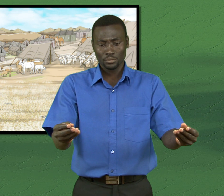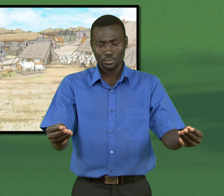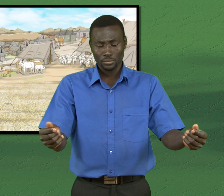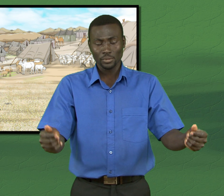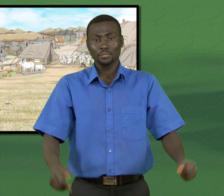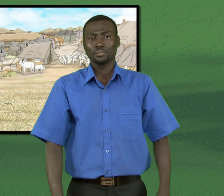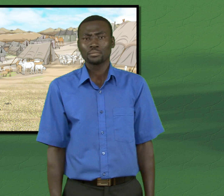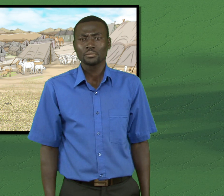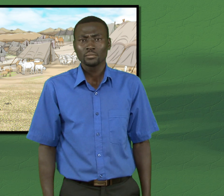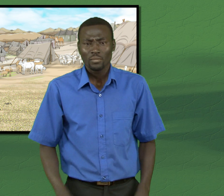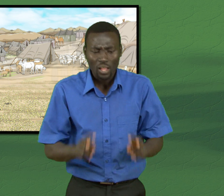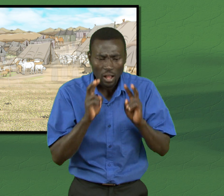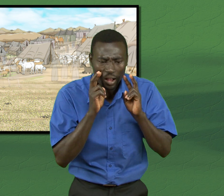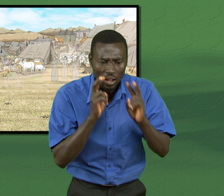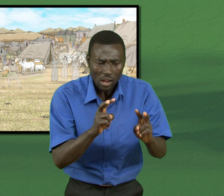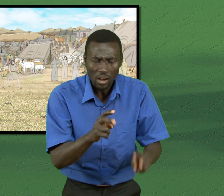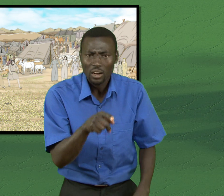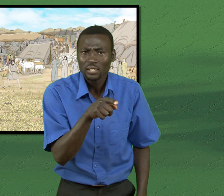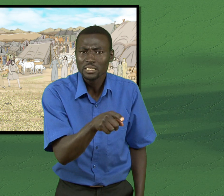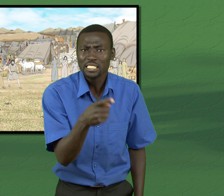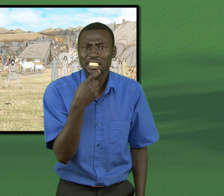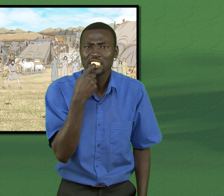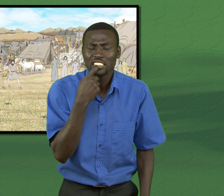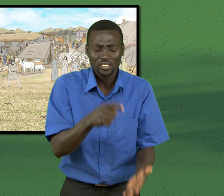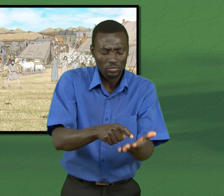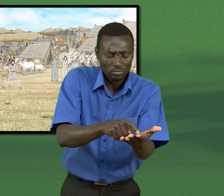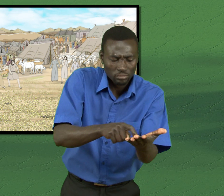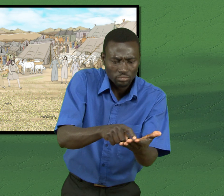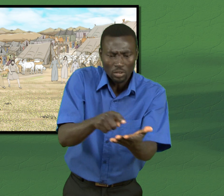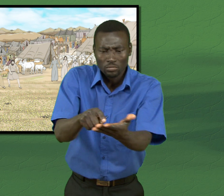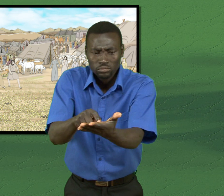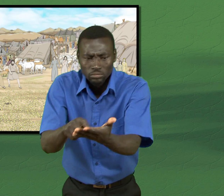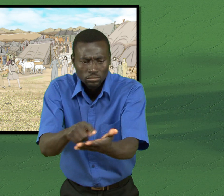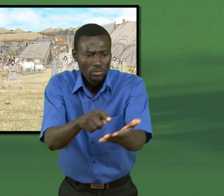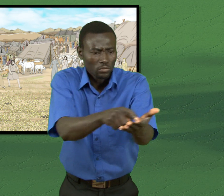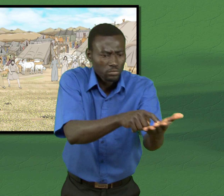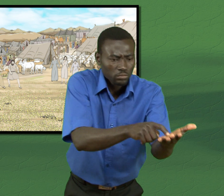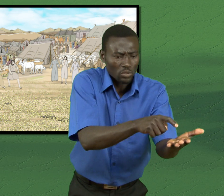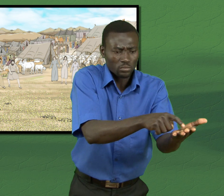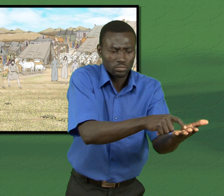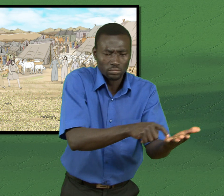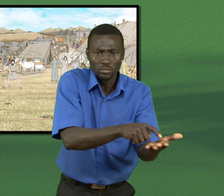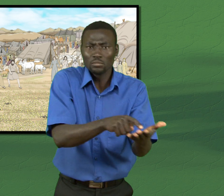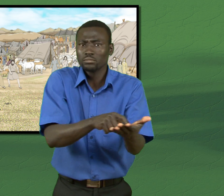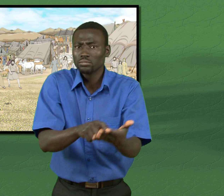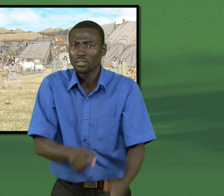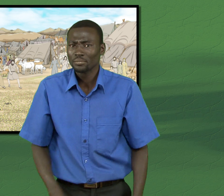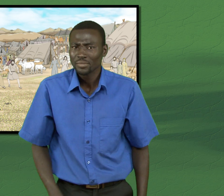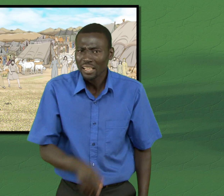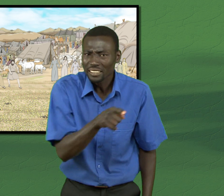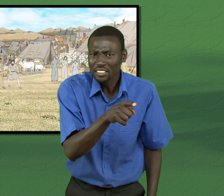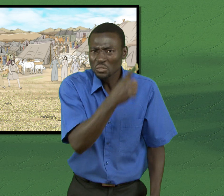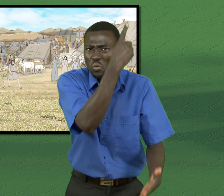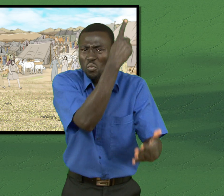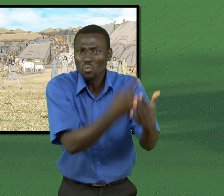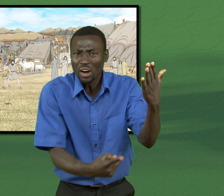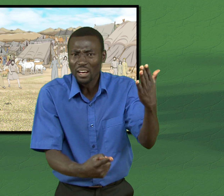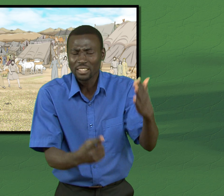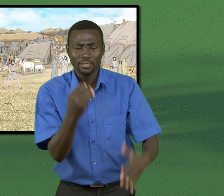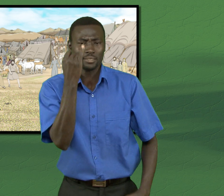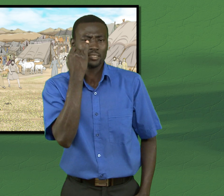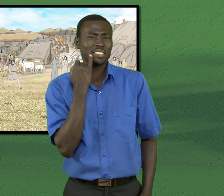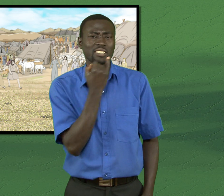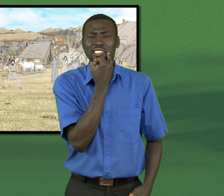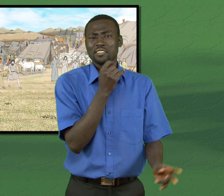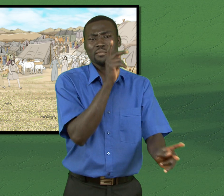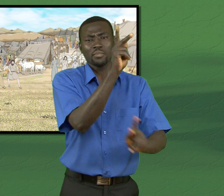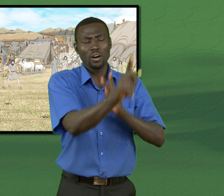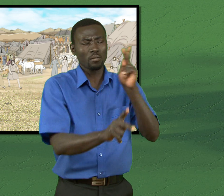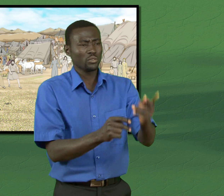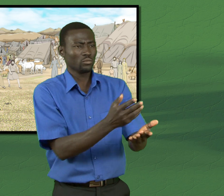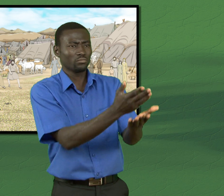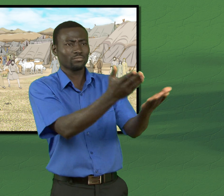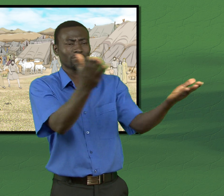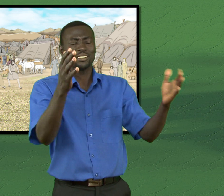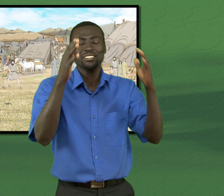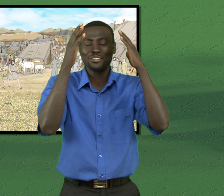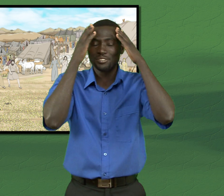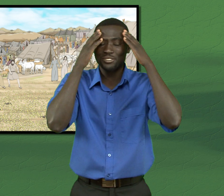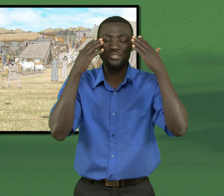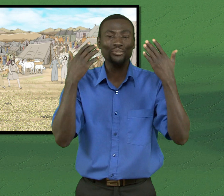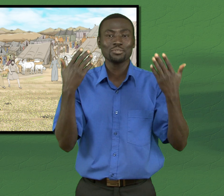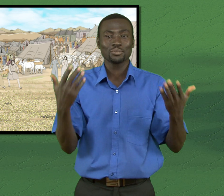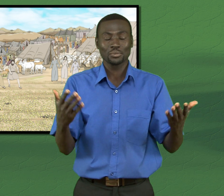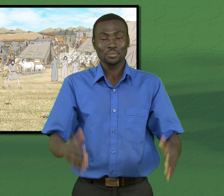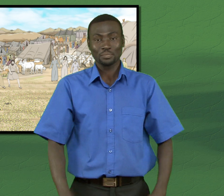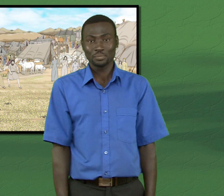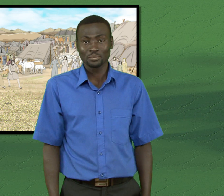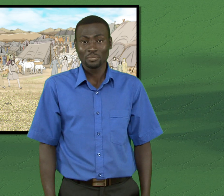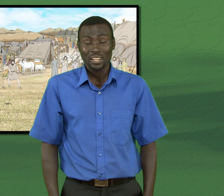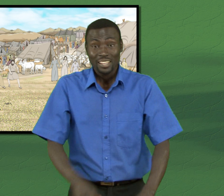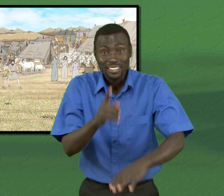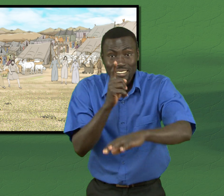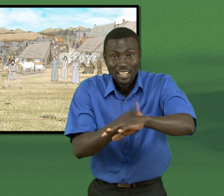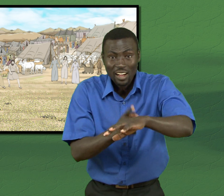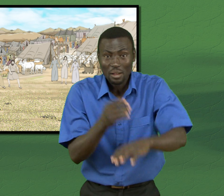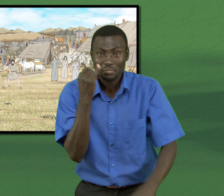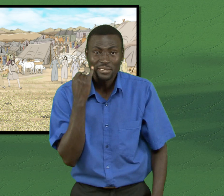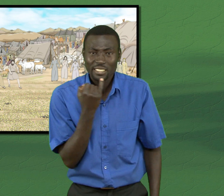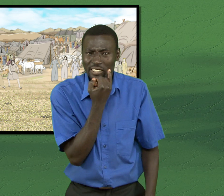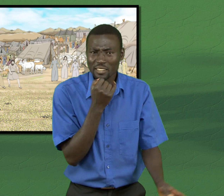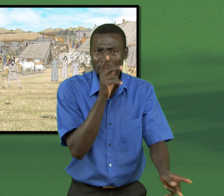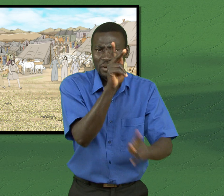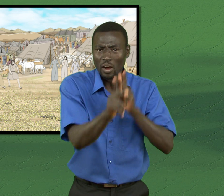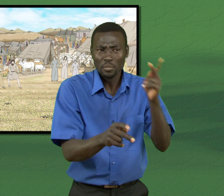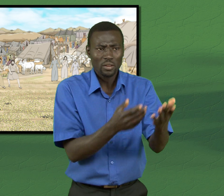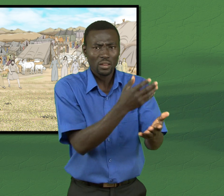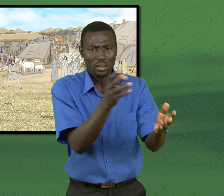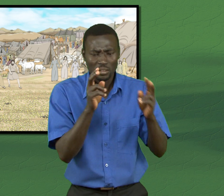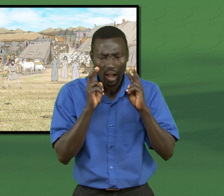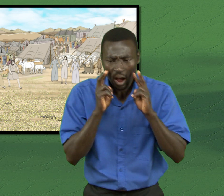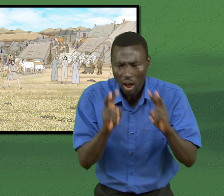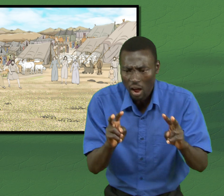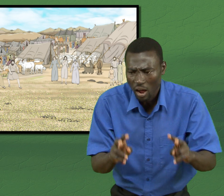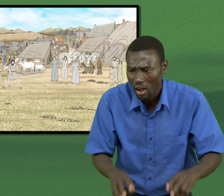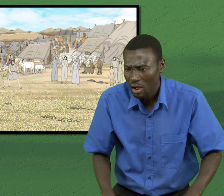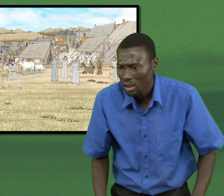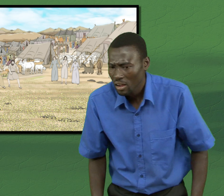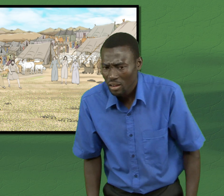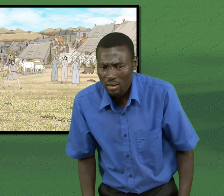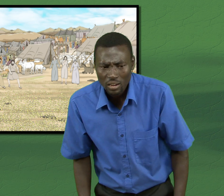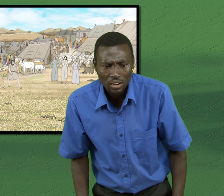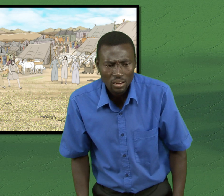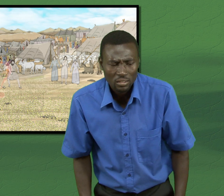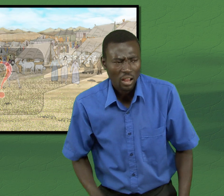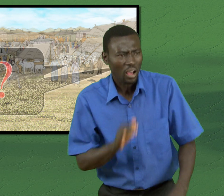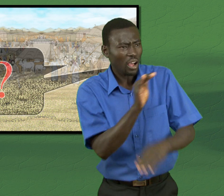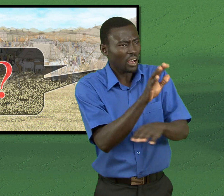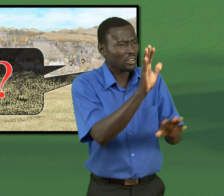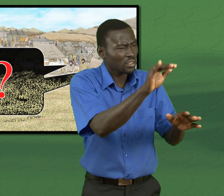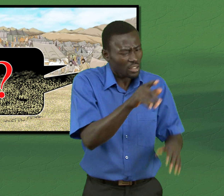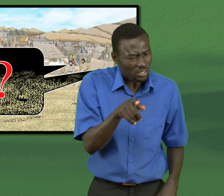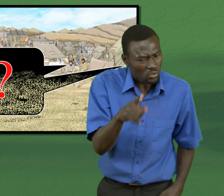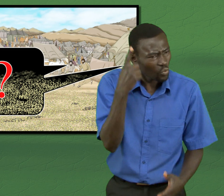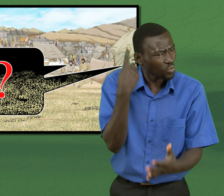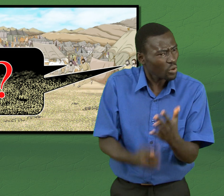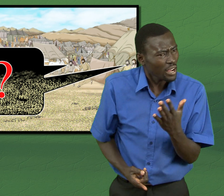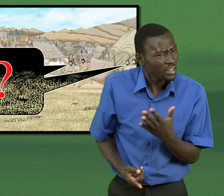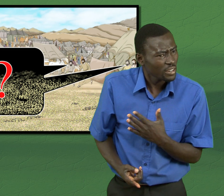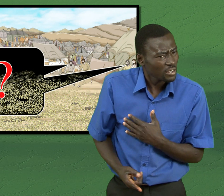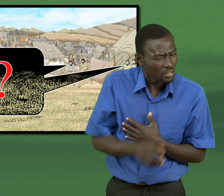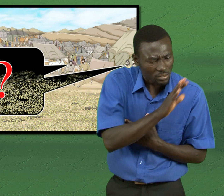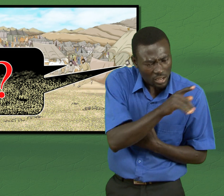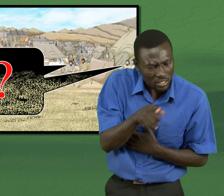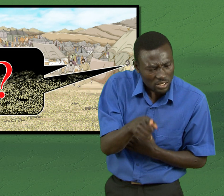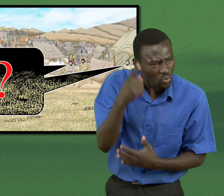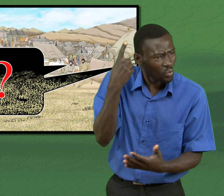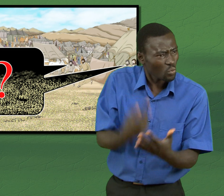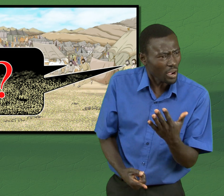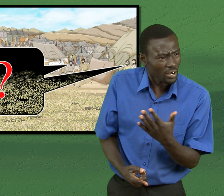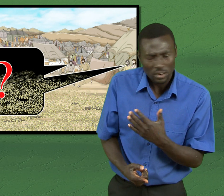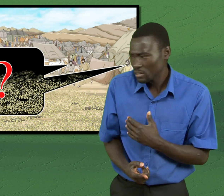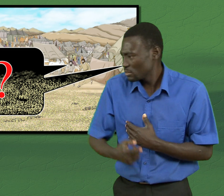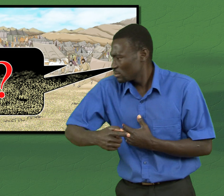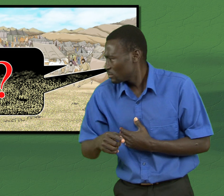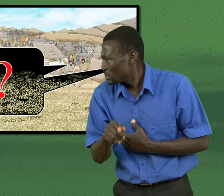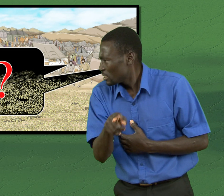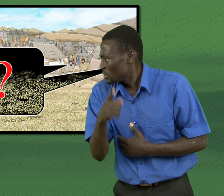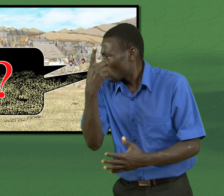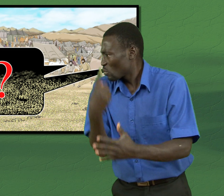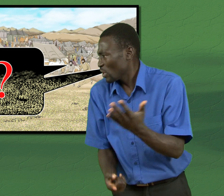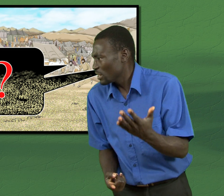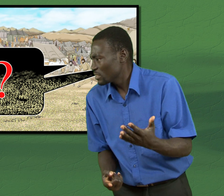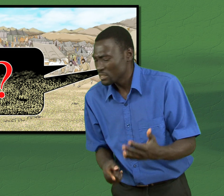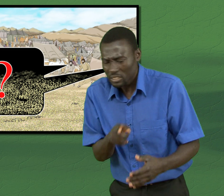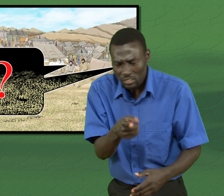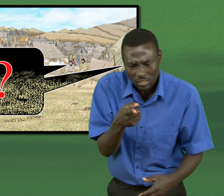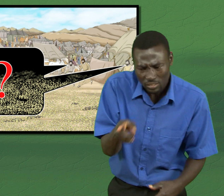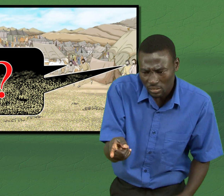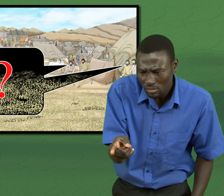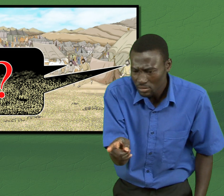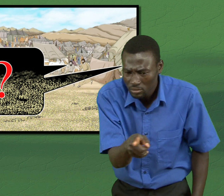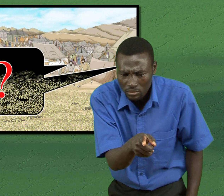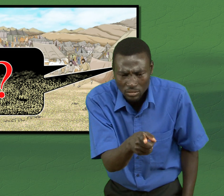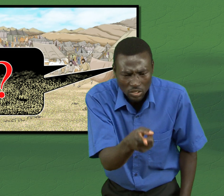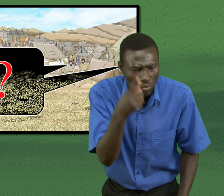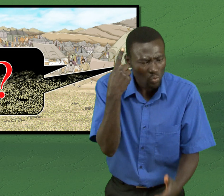When the Israelites saw it, they asked one another, “What is it?” For they did not know what it was.